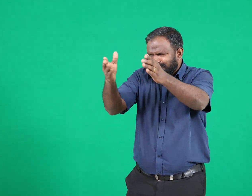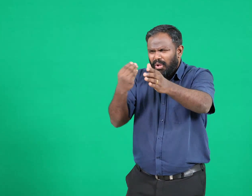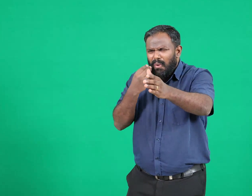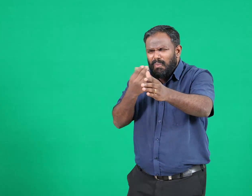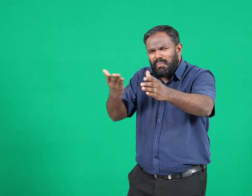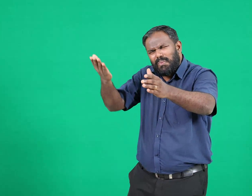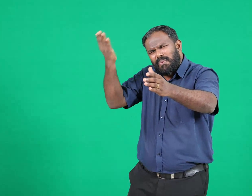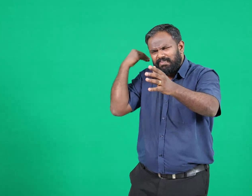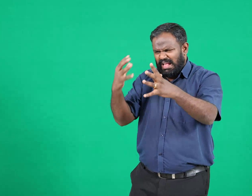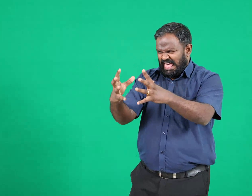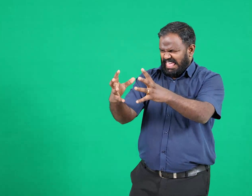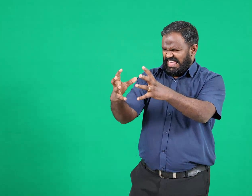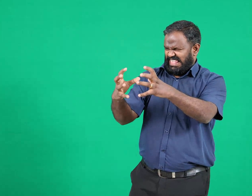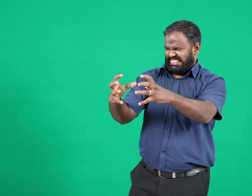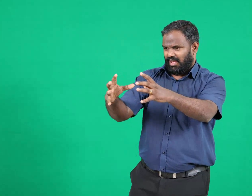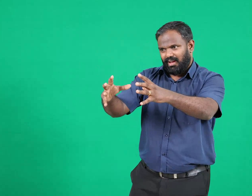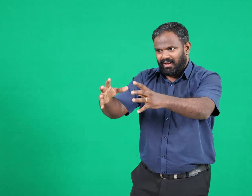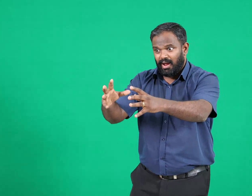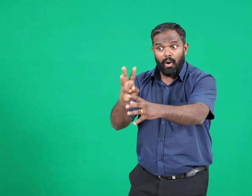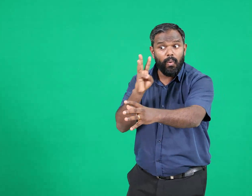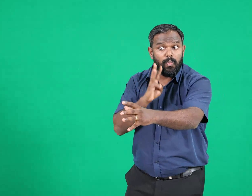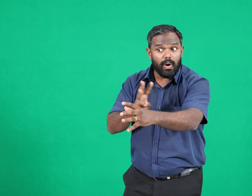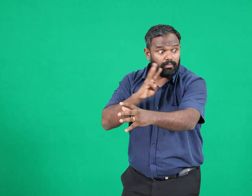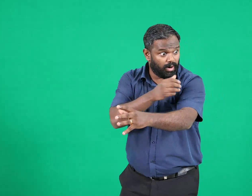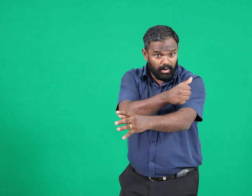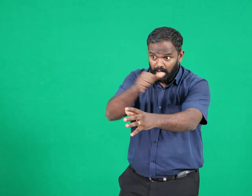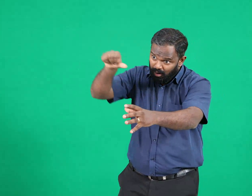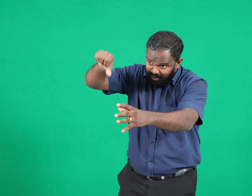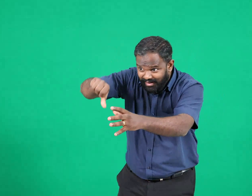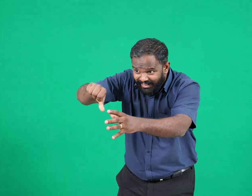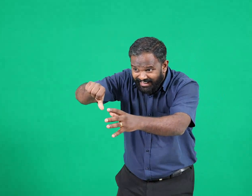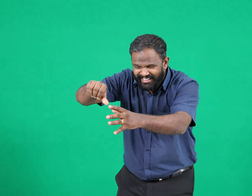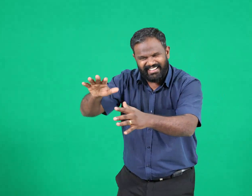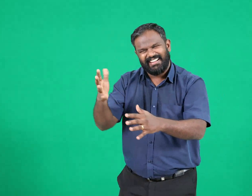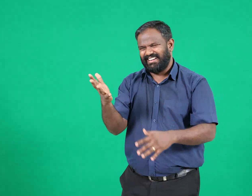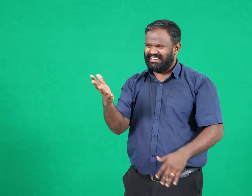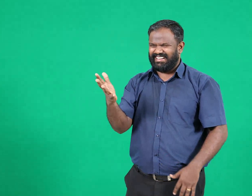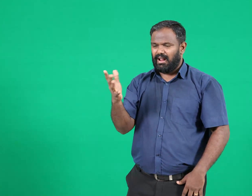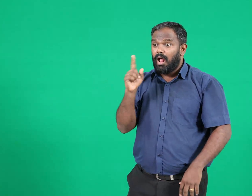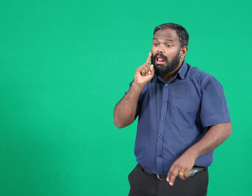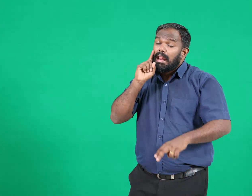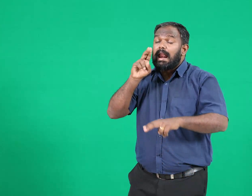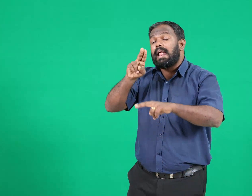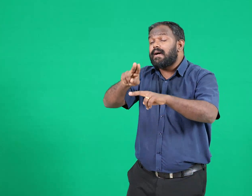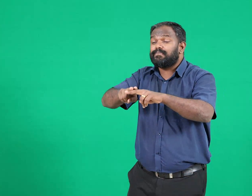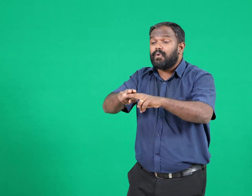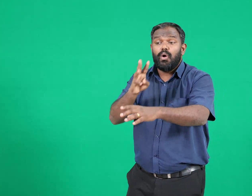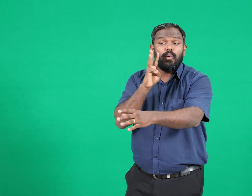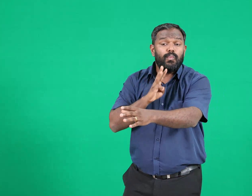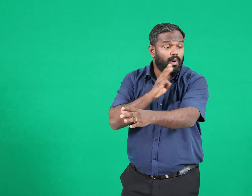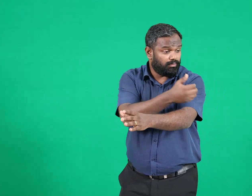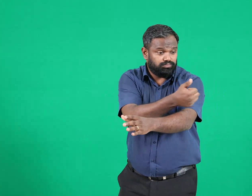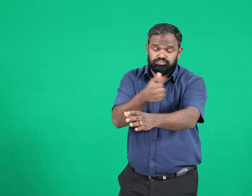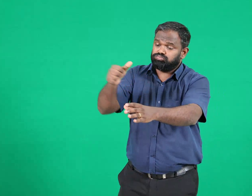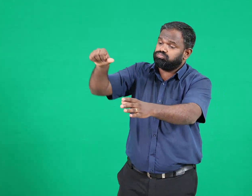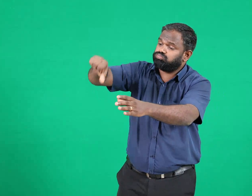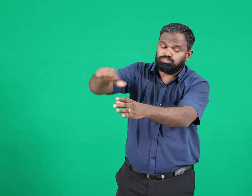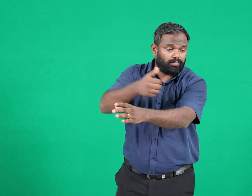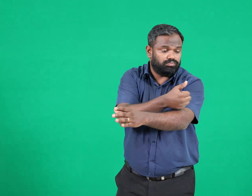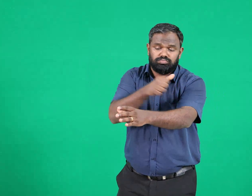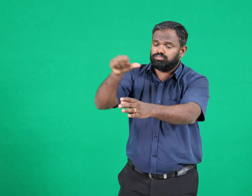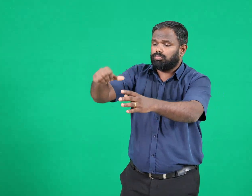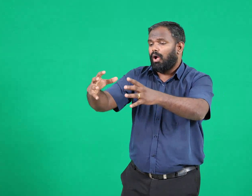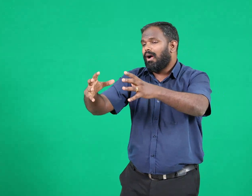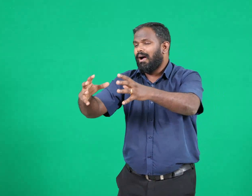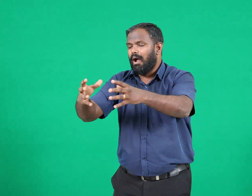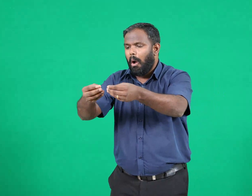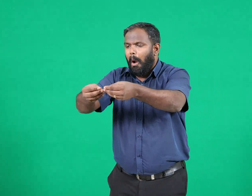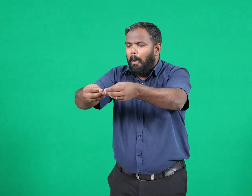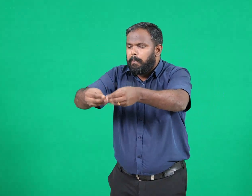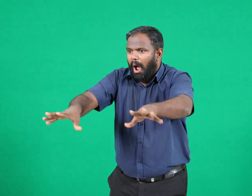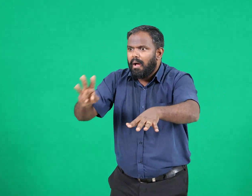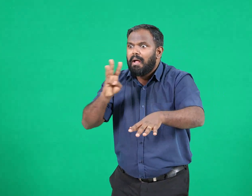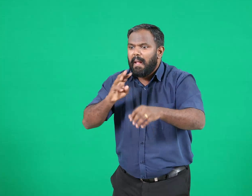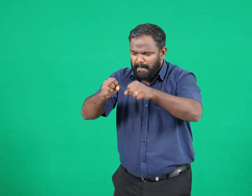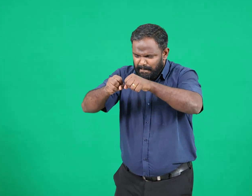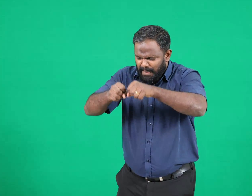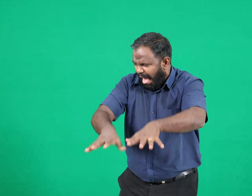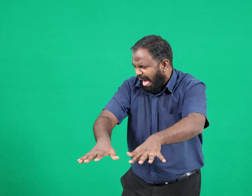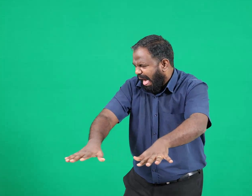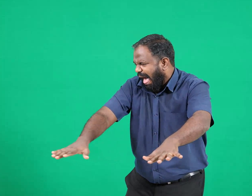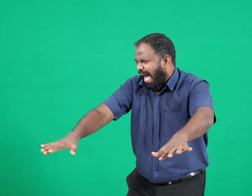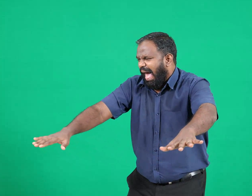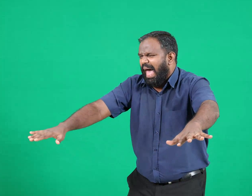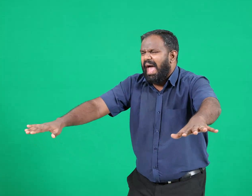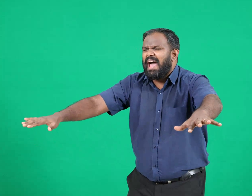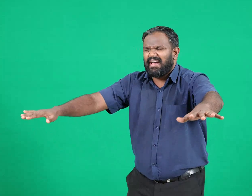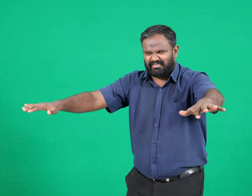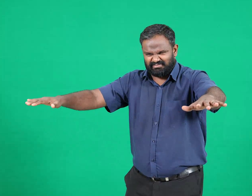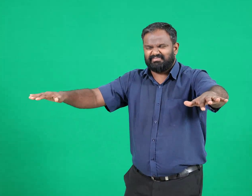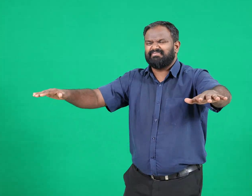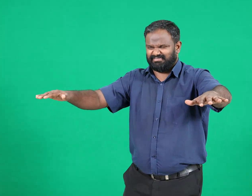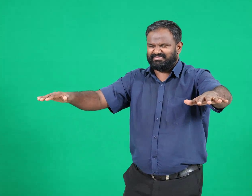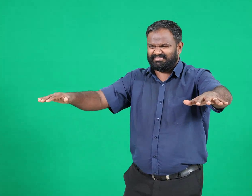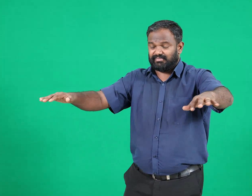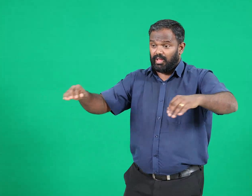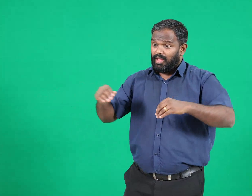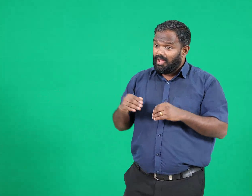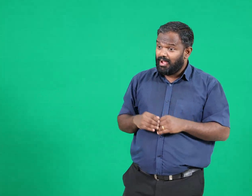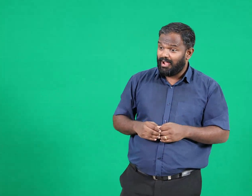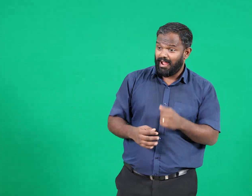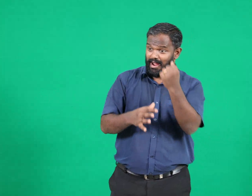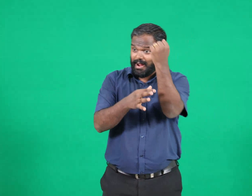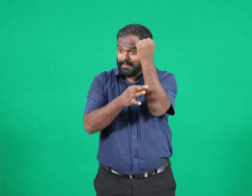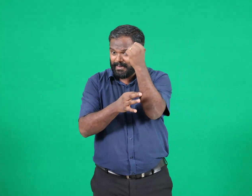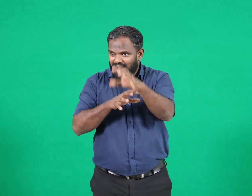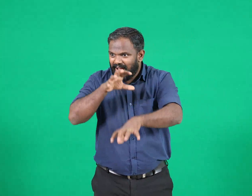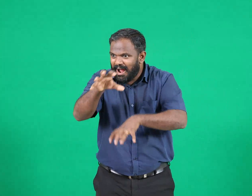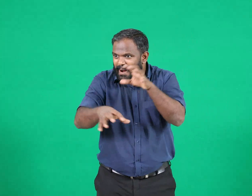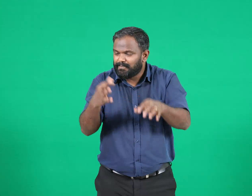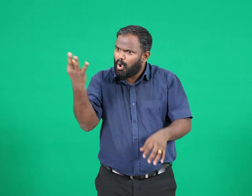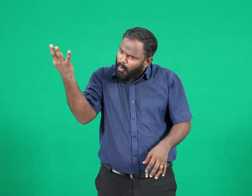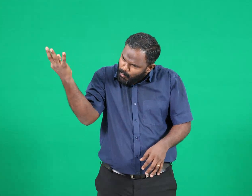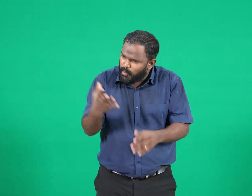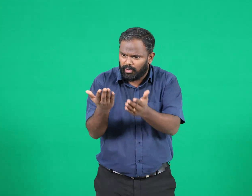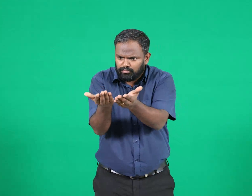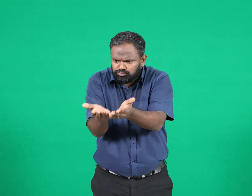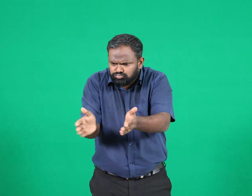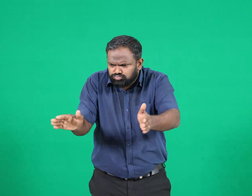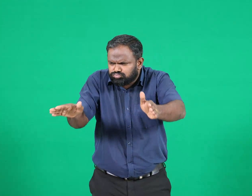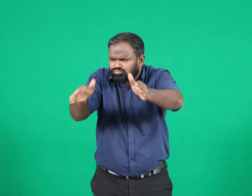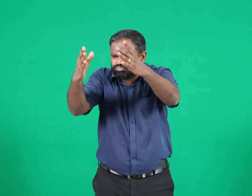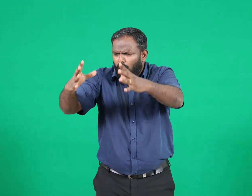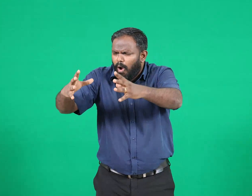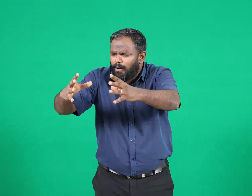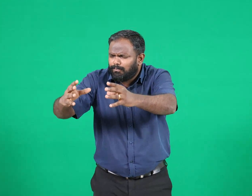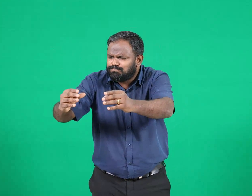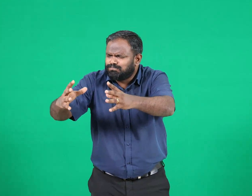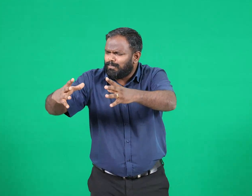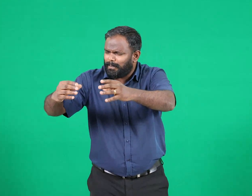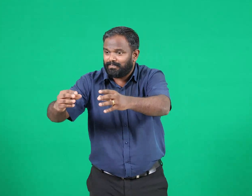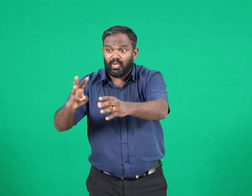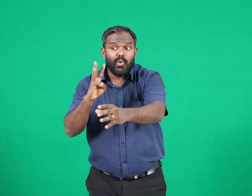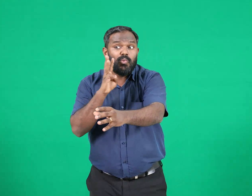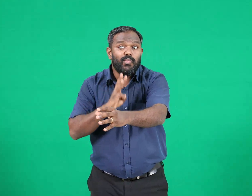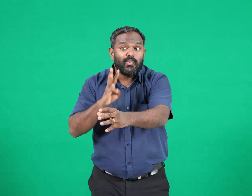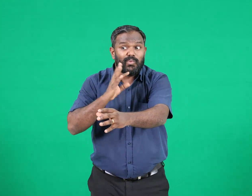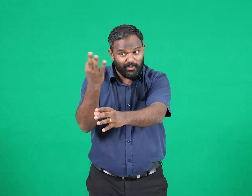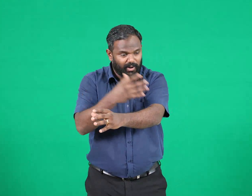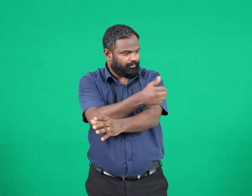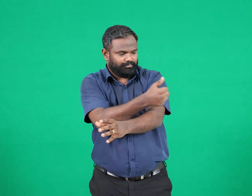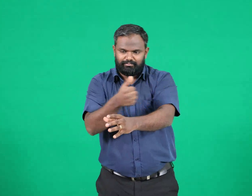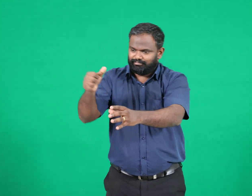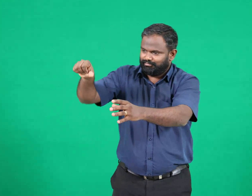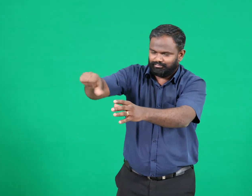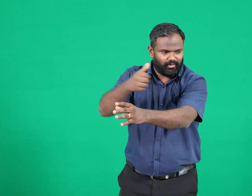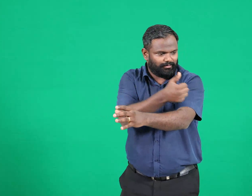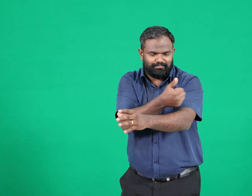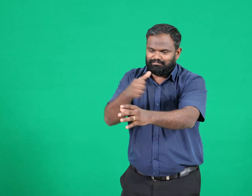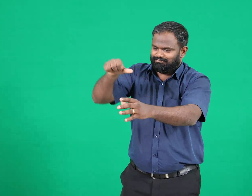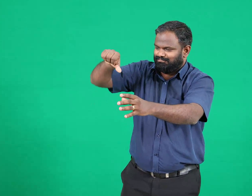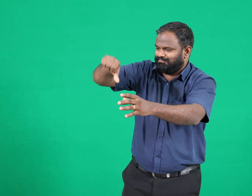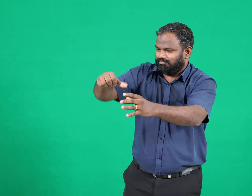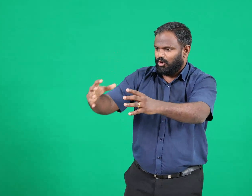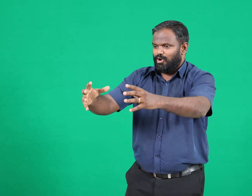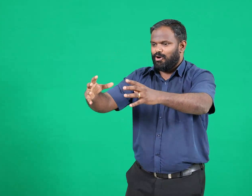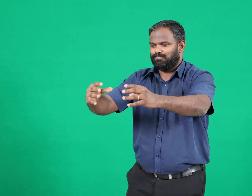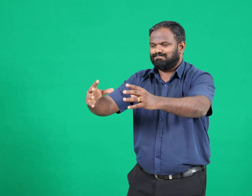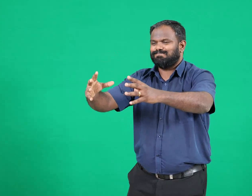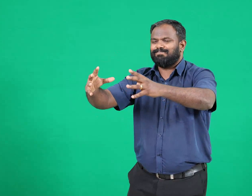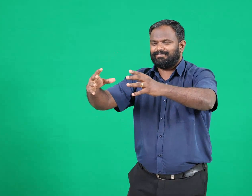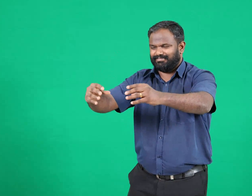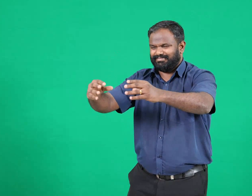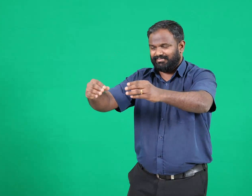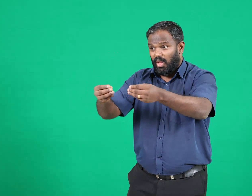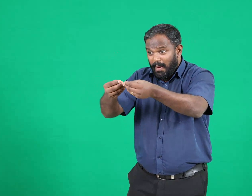If they do, the skins will burst, the wine will spill, and the wineskins will be ruined.